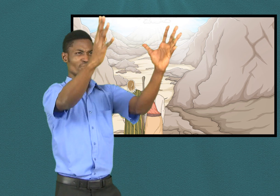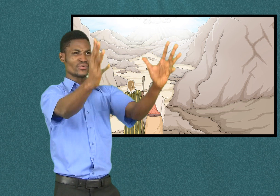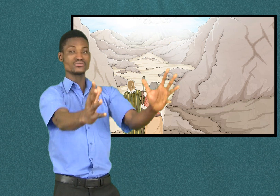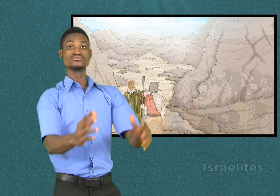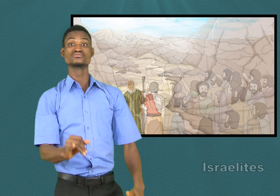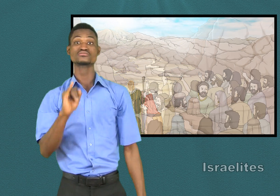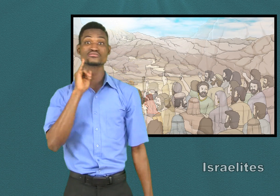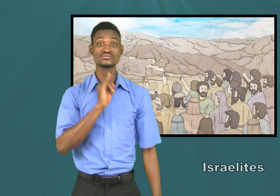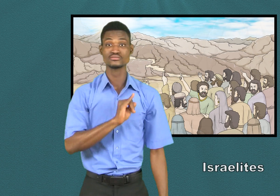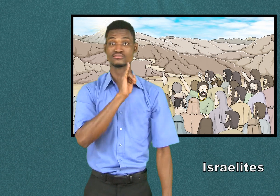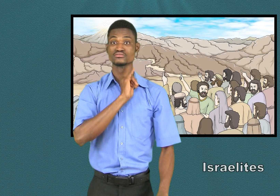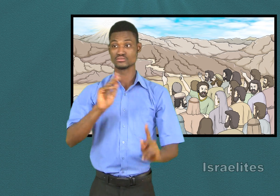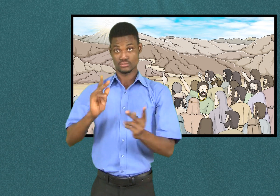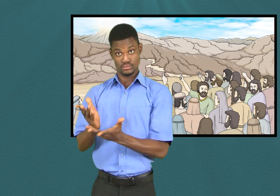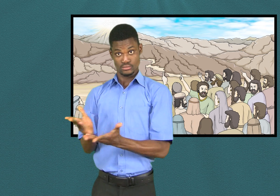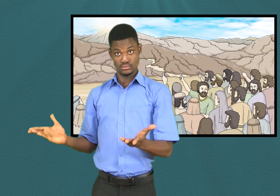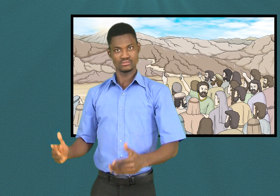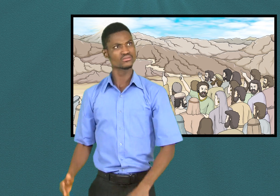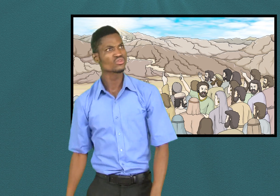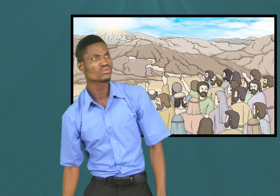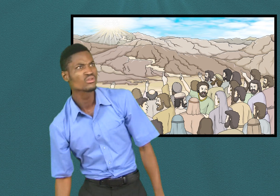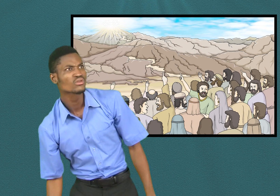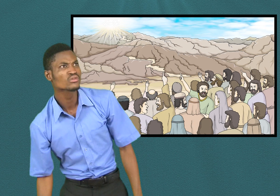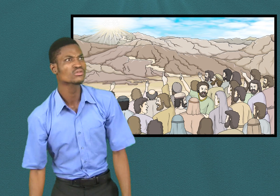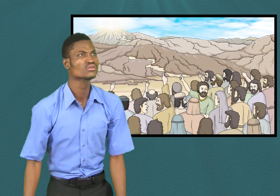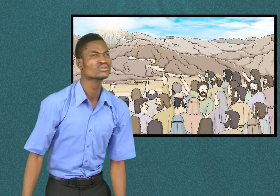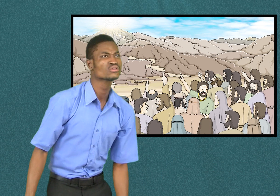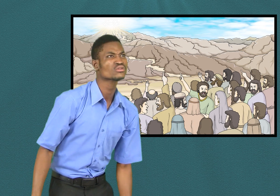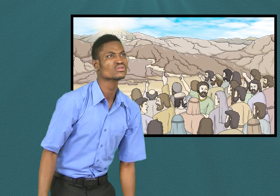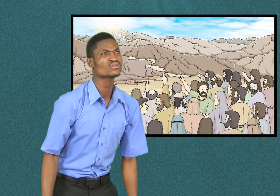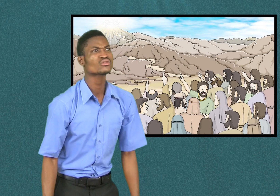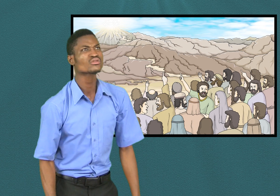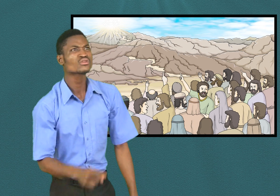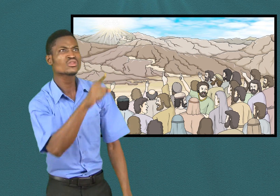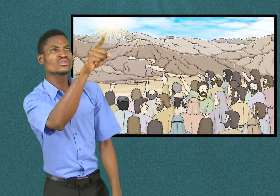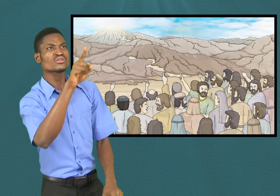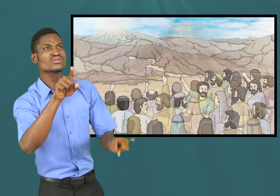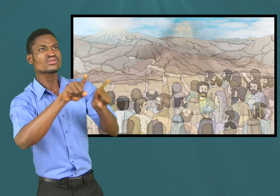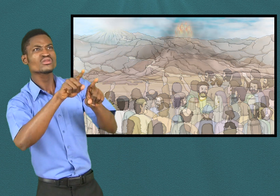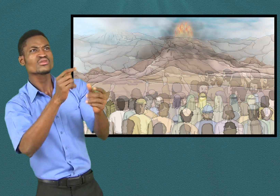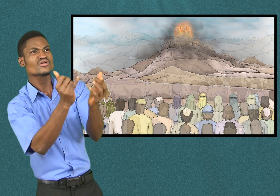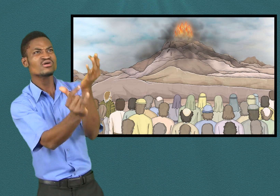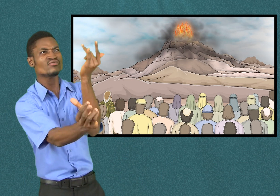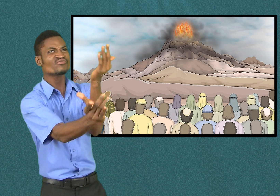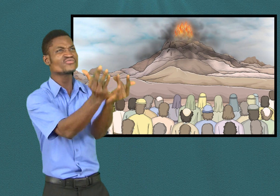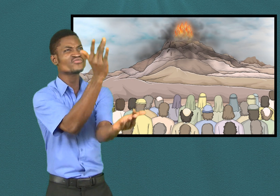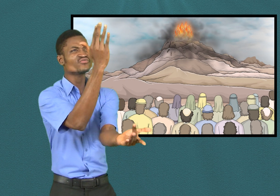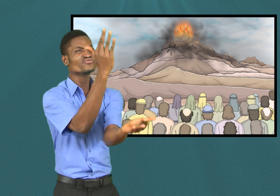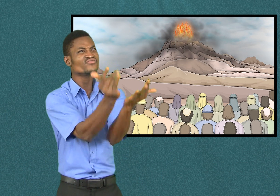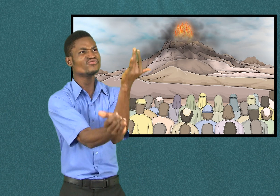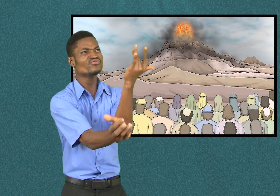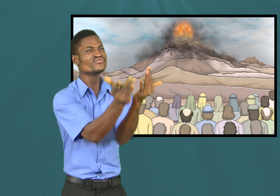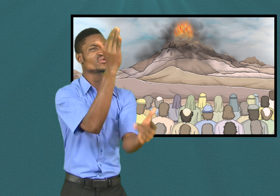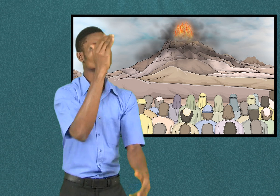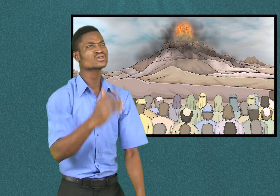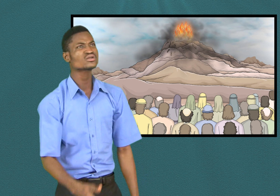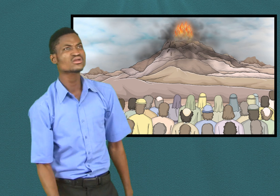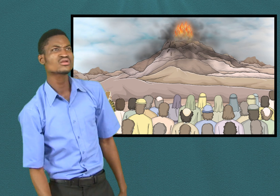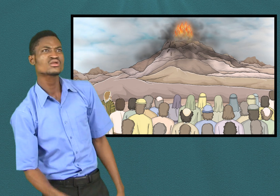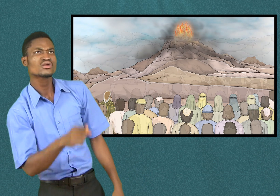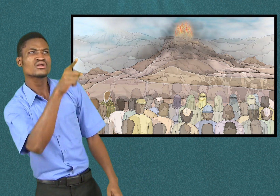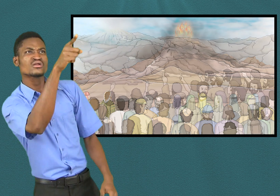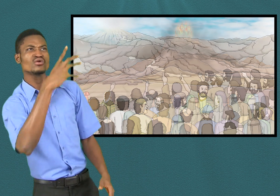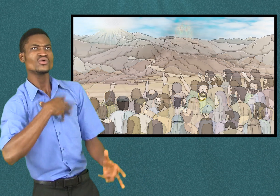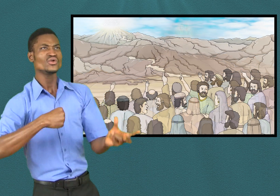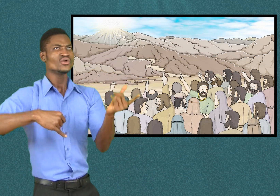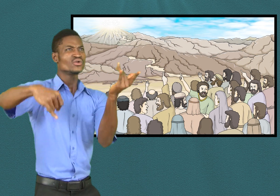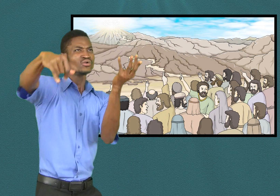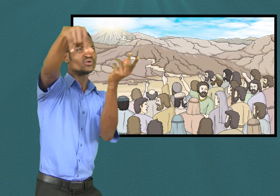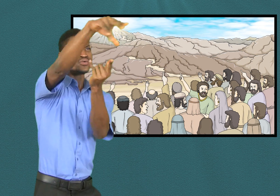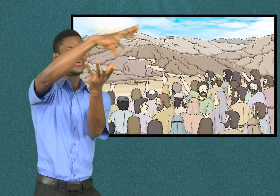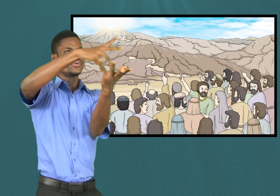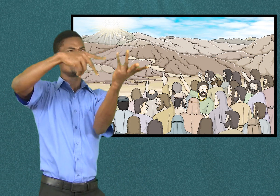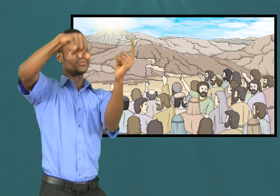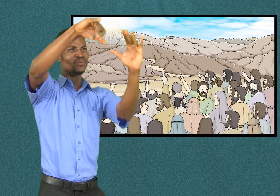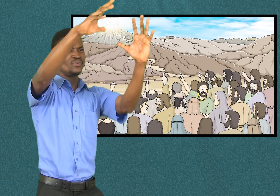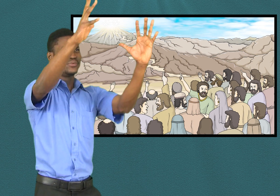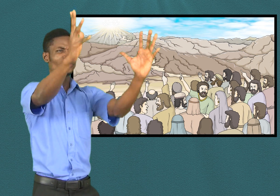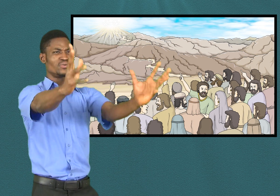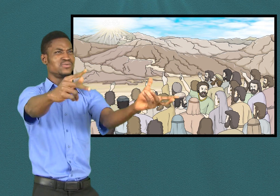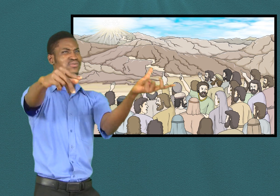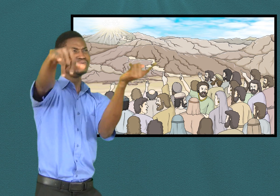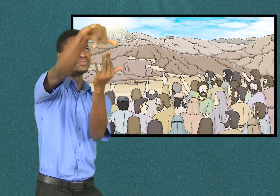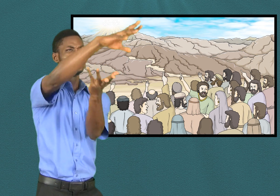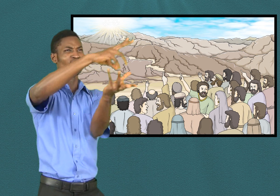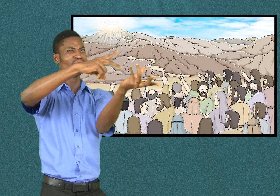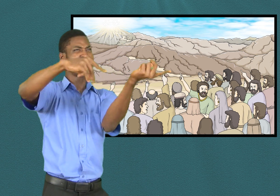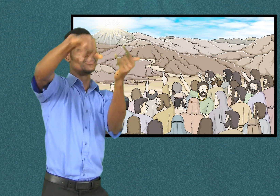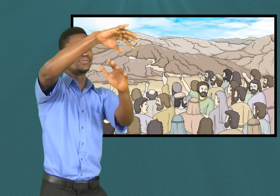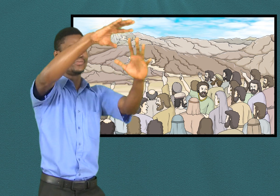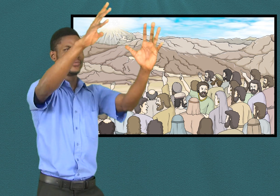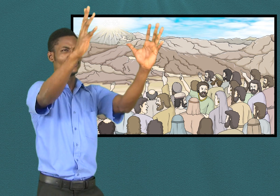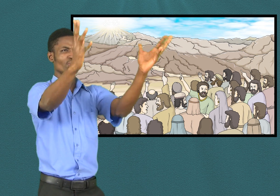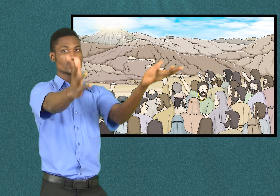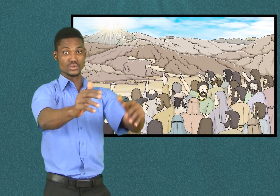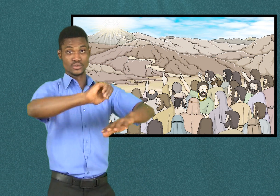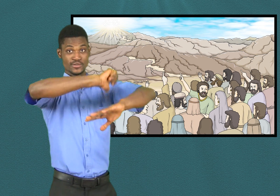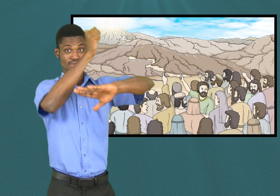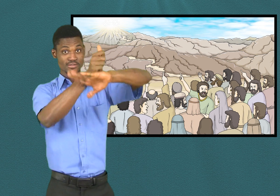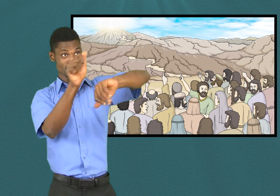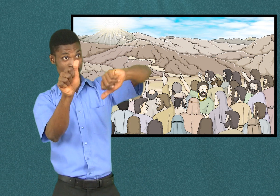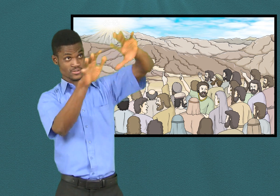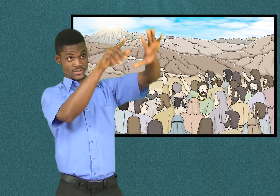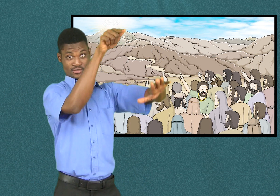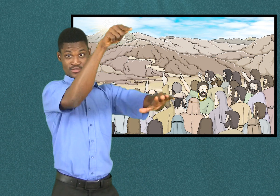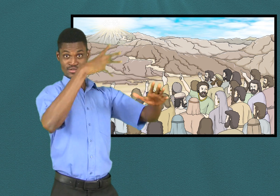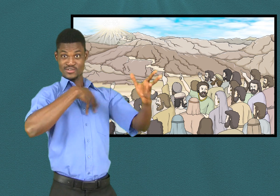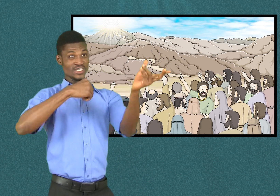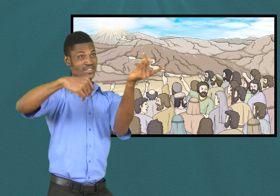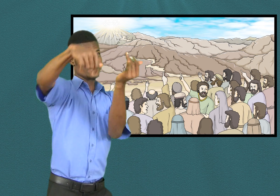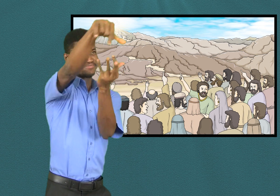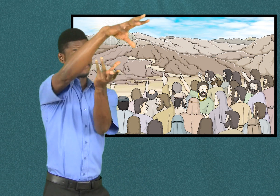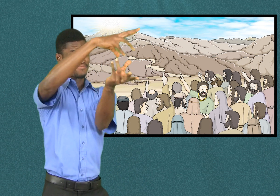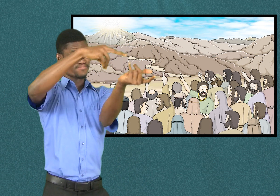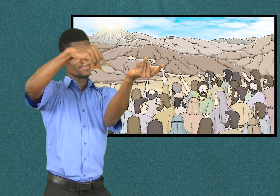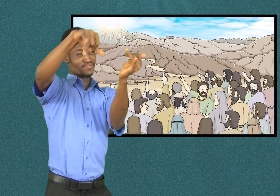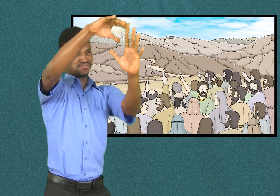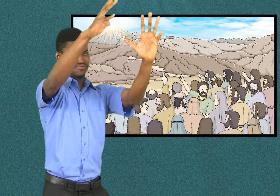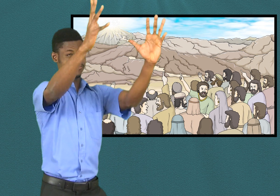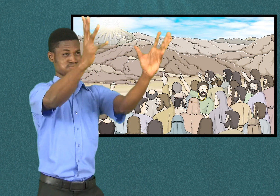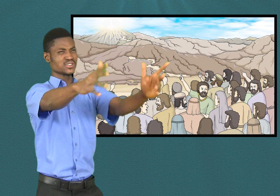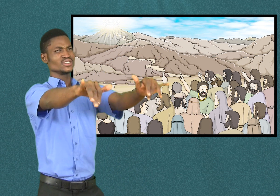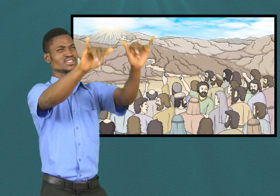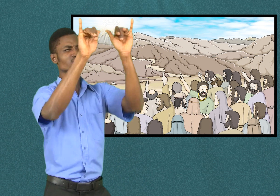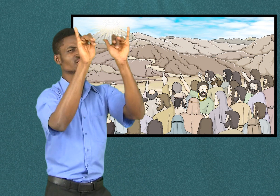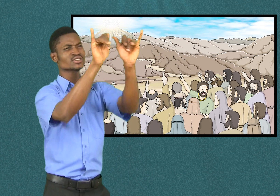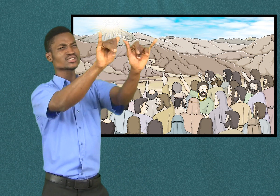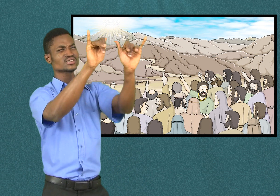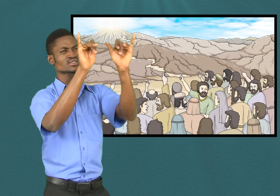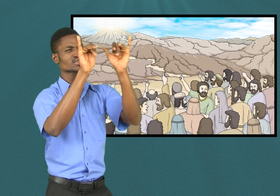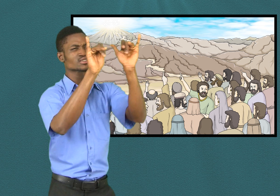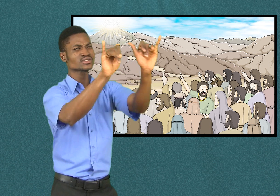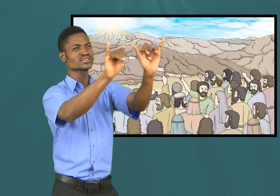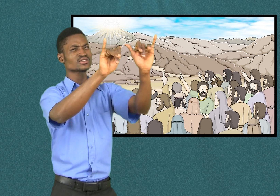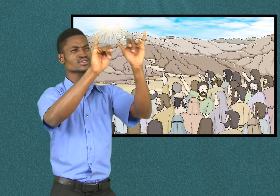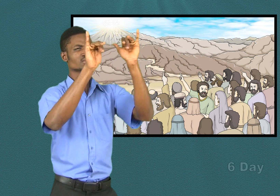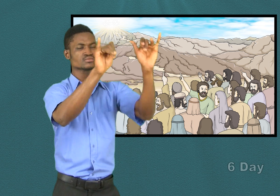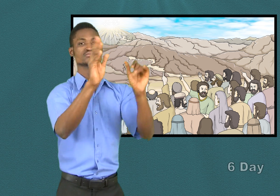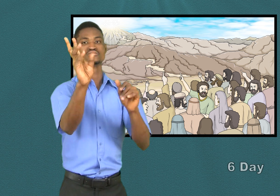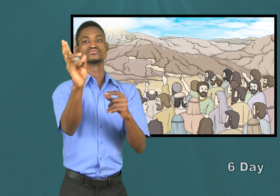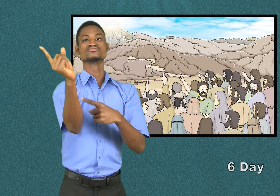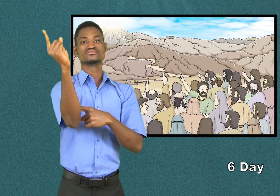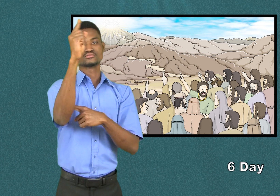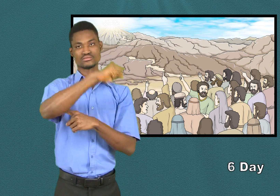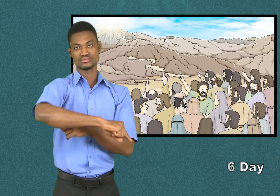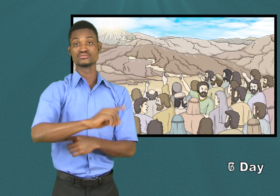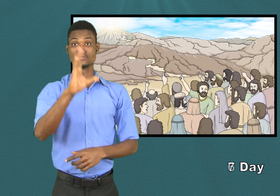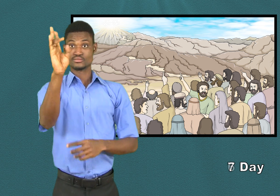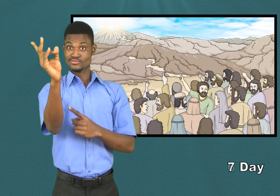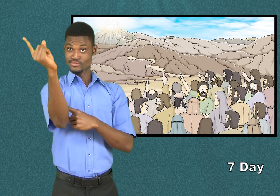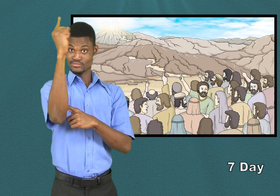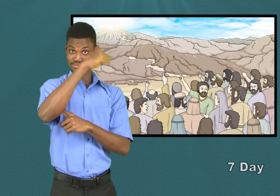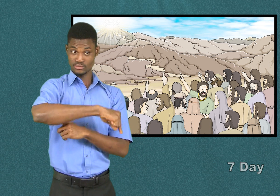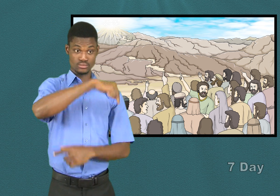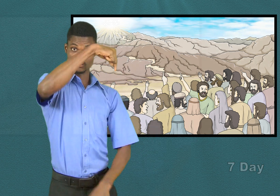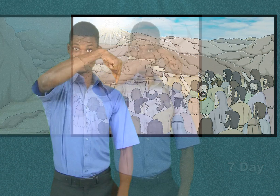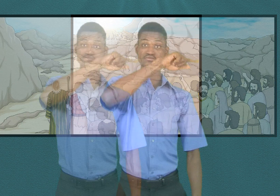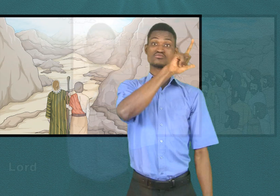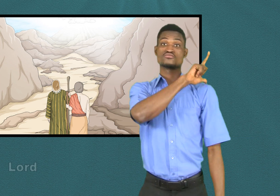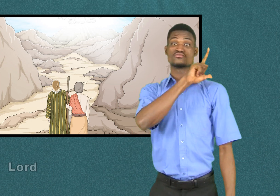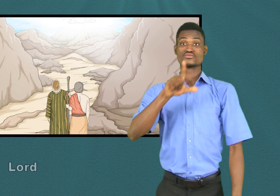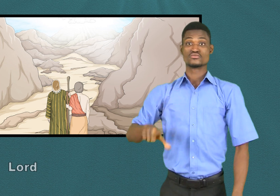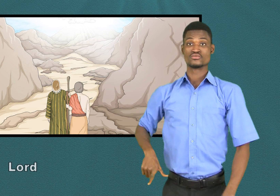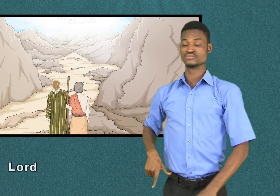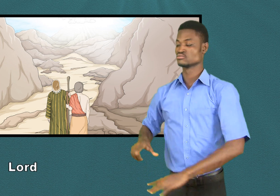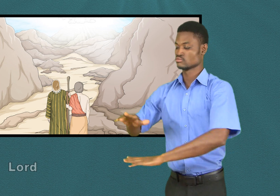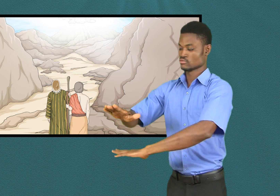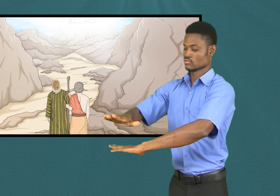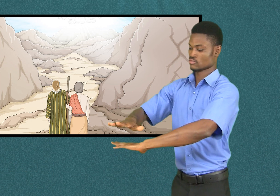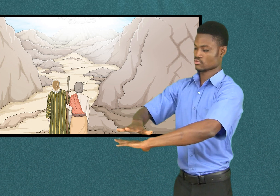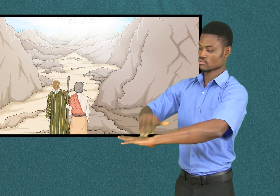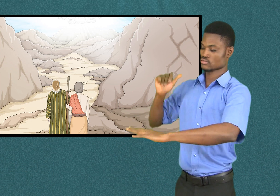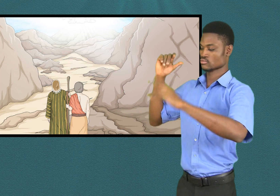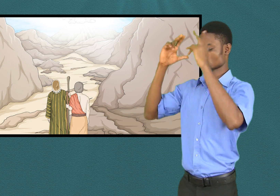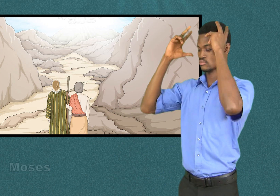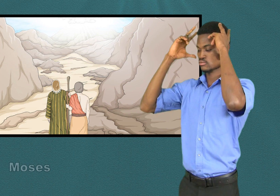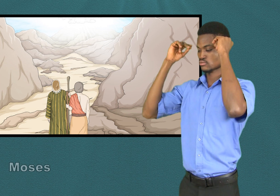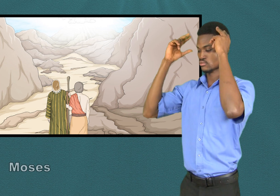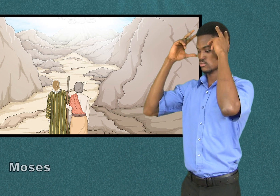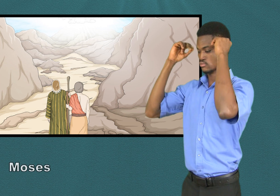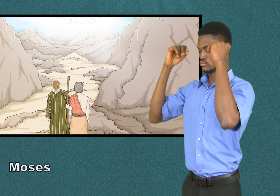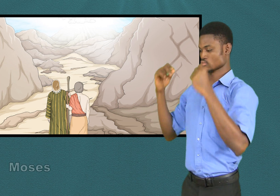For six days the cloud covered it, and on the seventh day the LORD called to Moses from within the cloud.